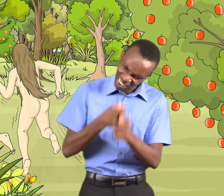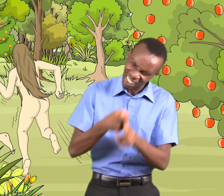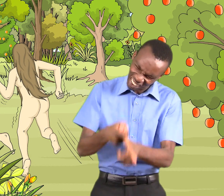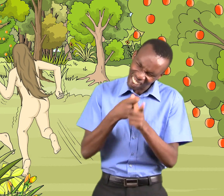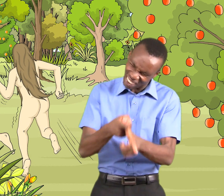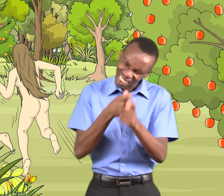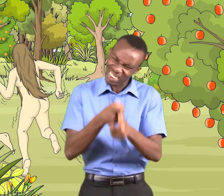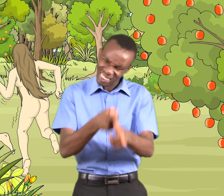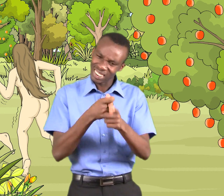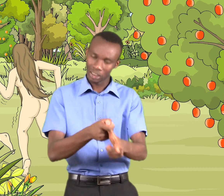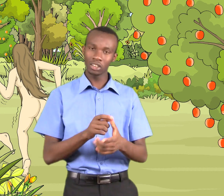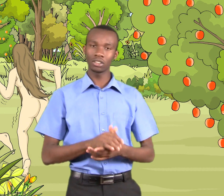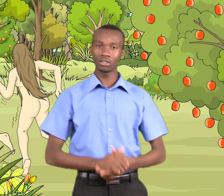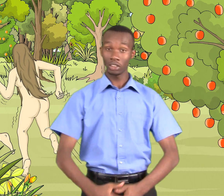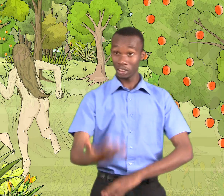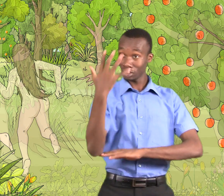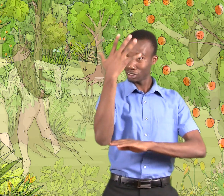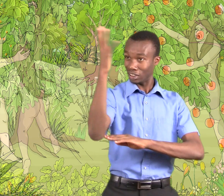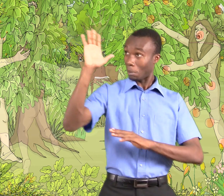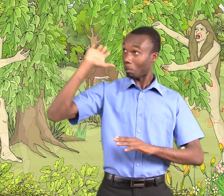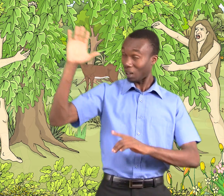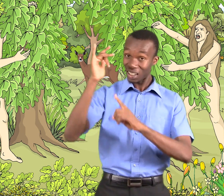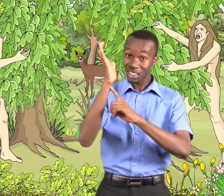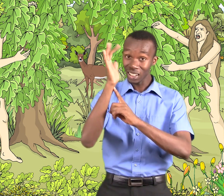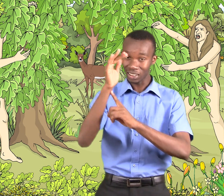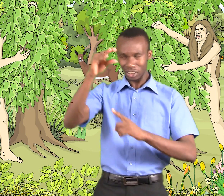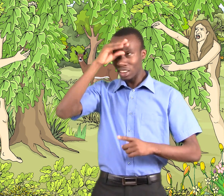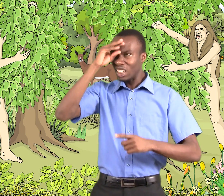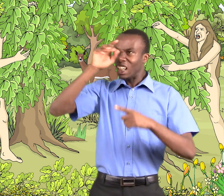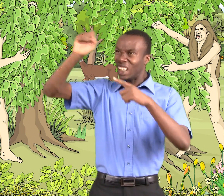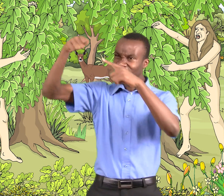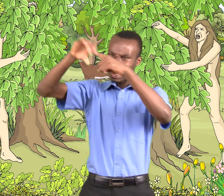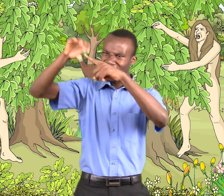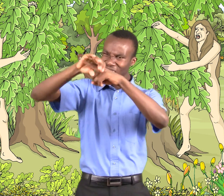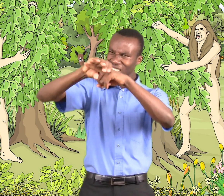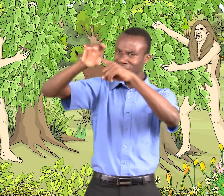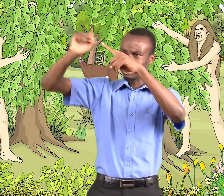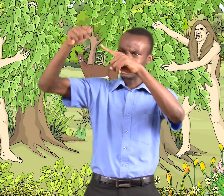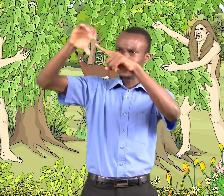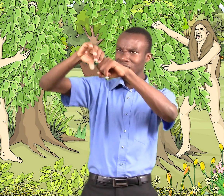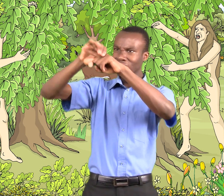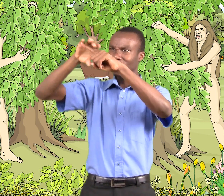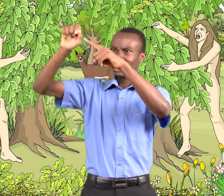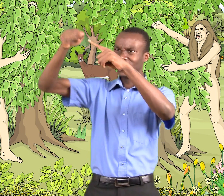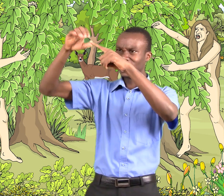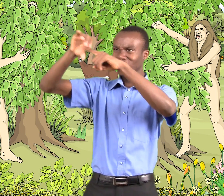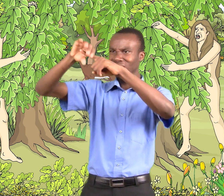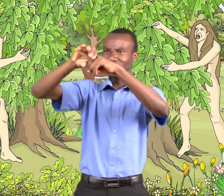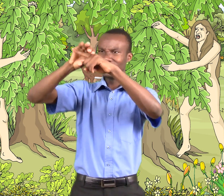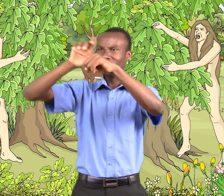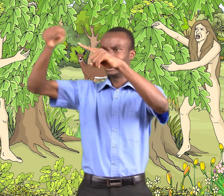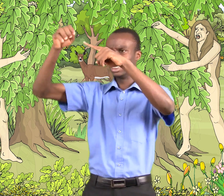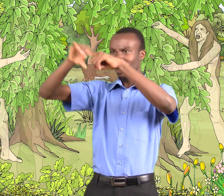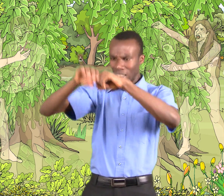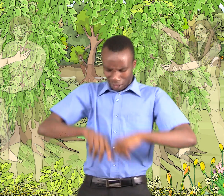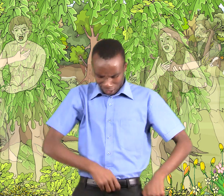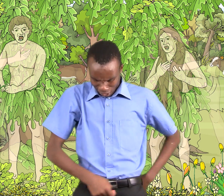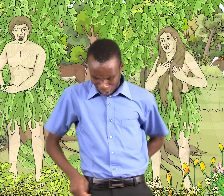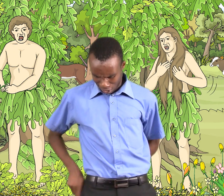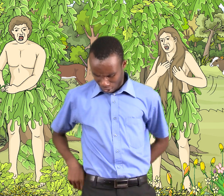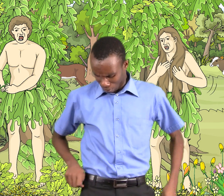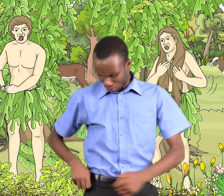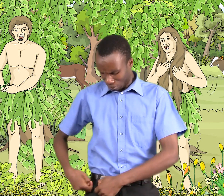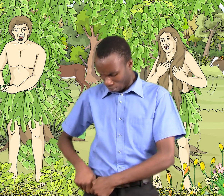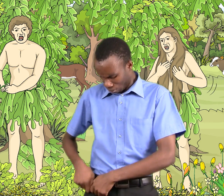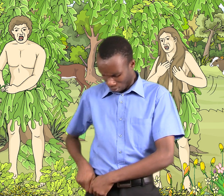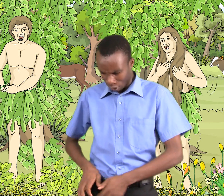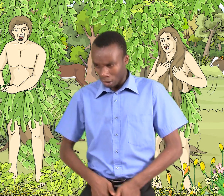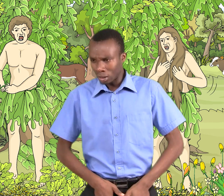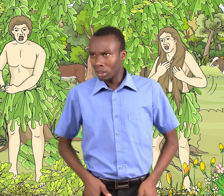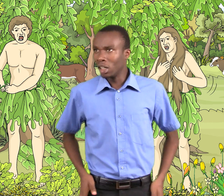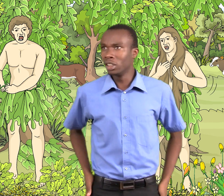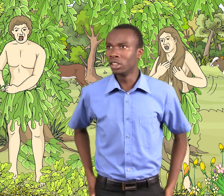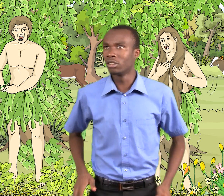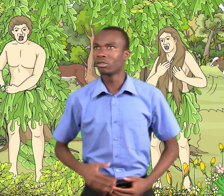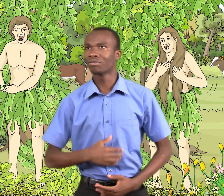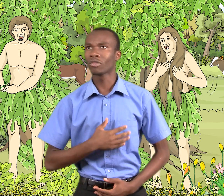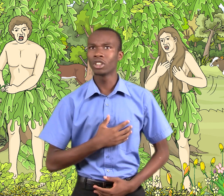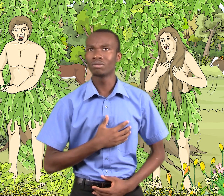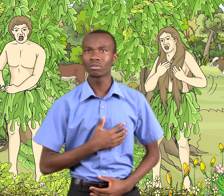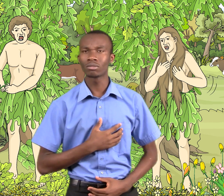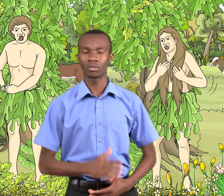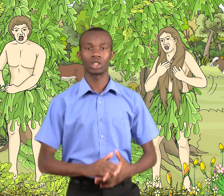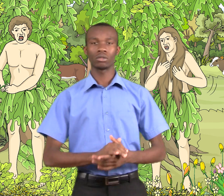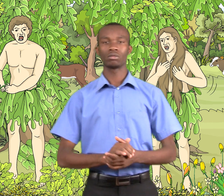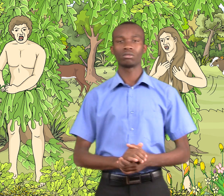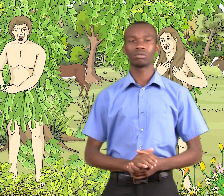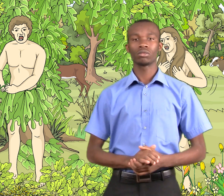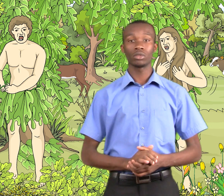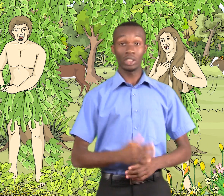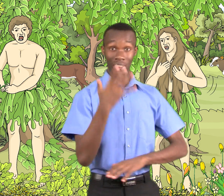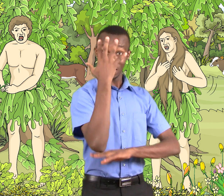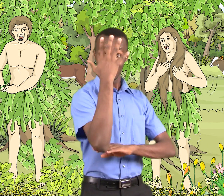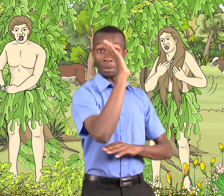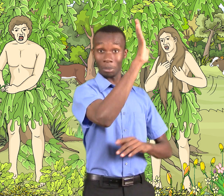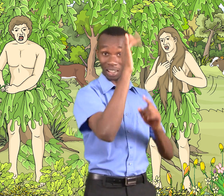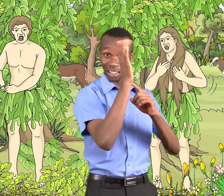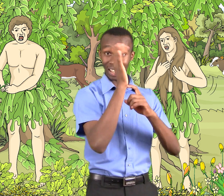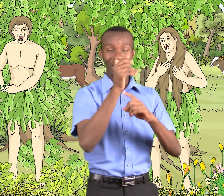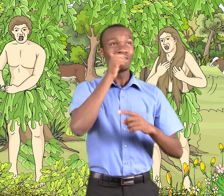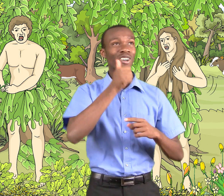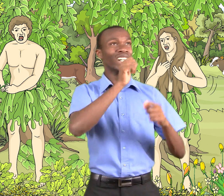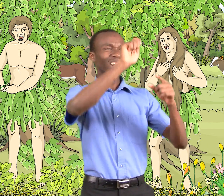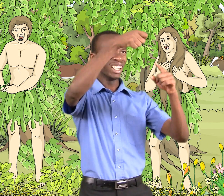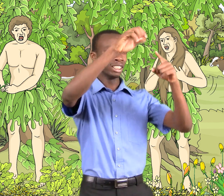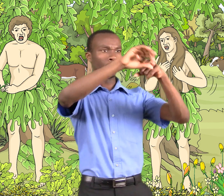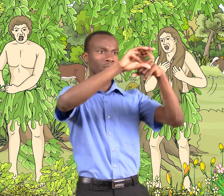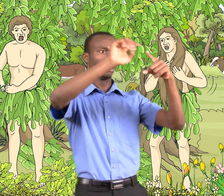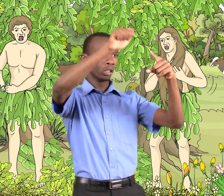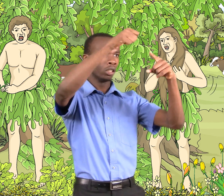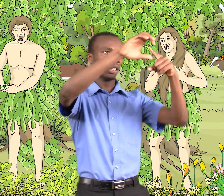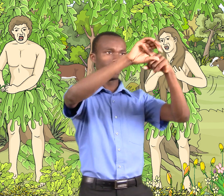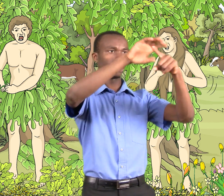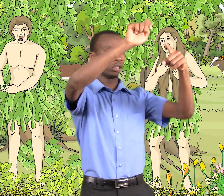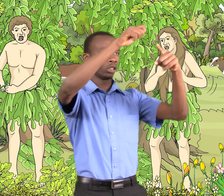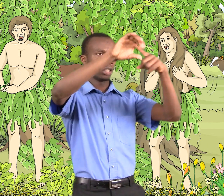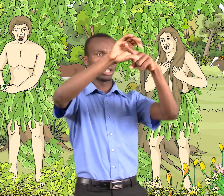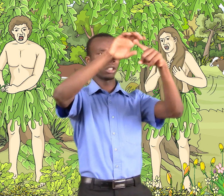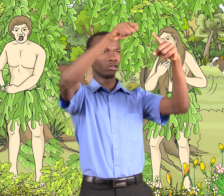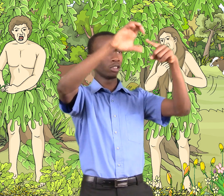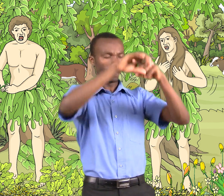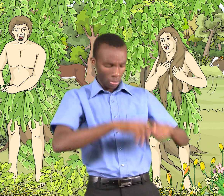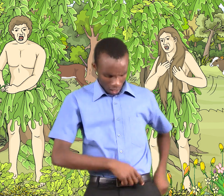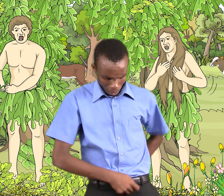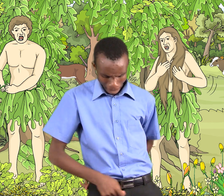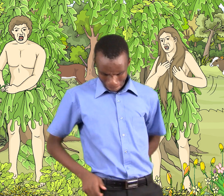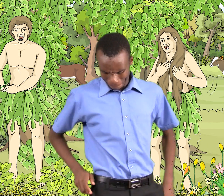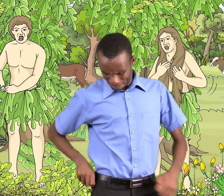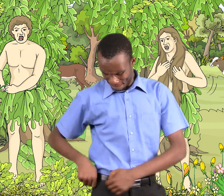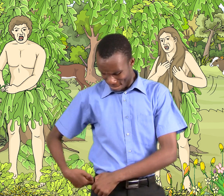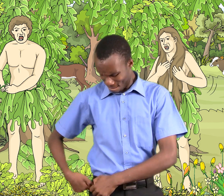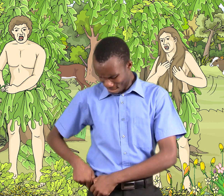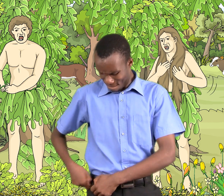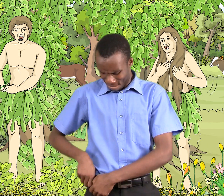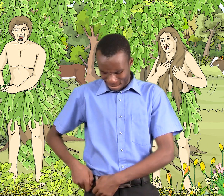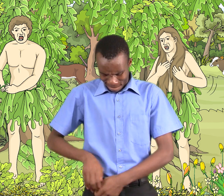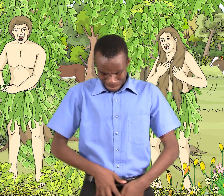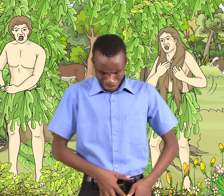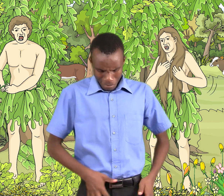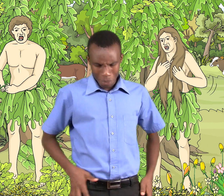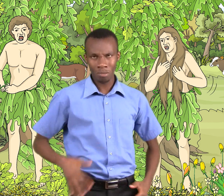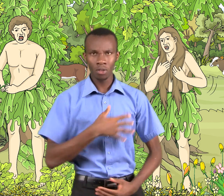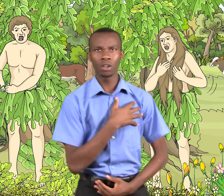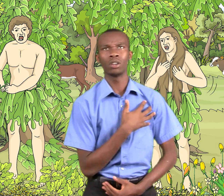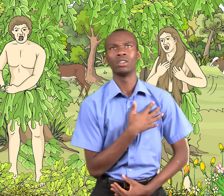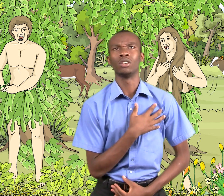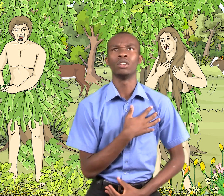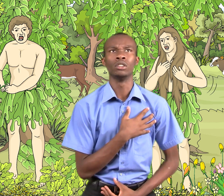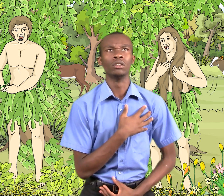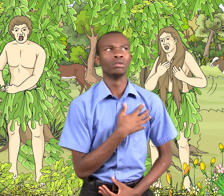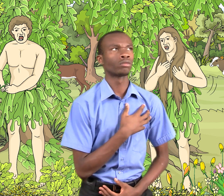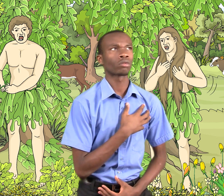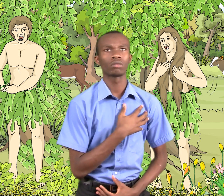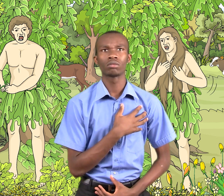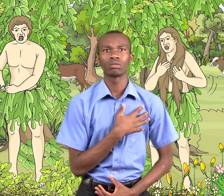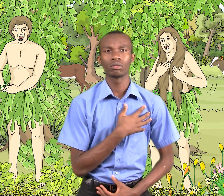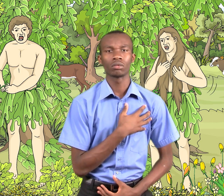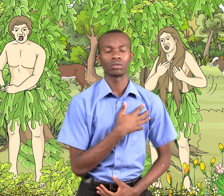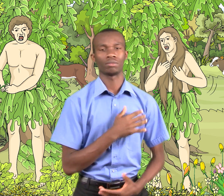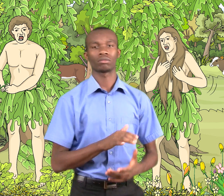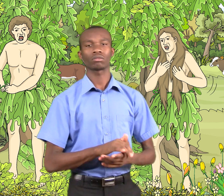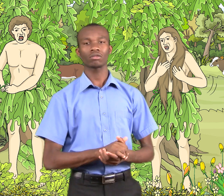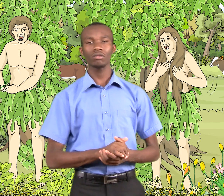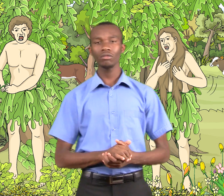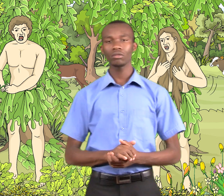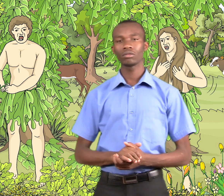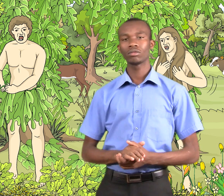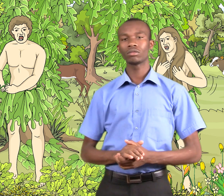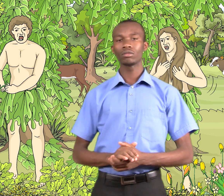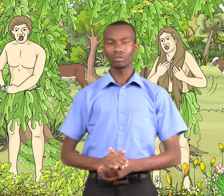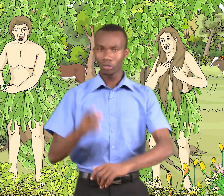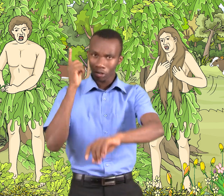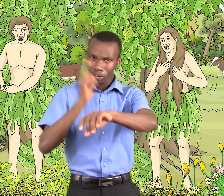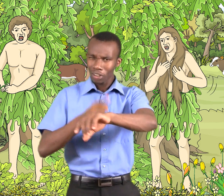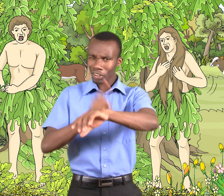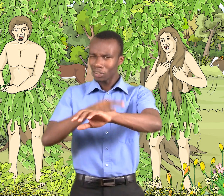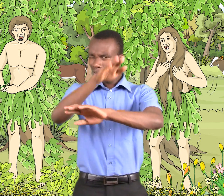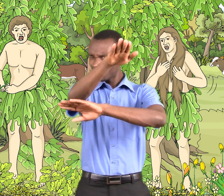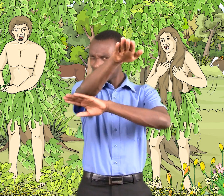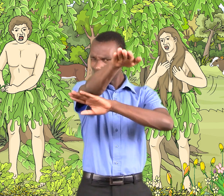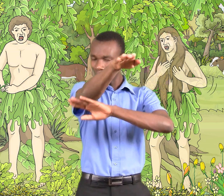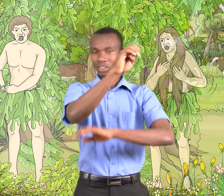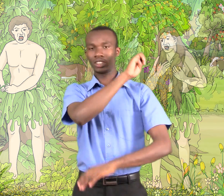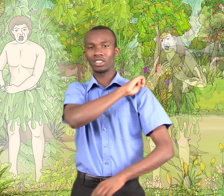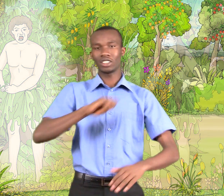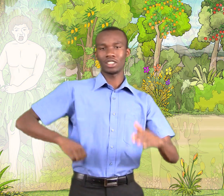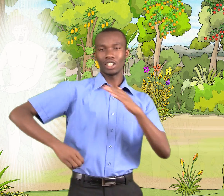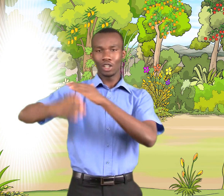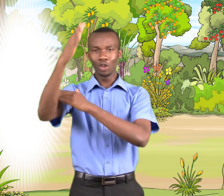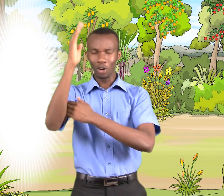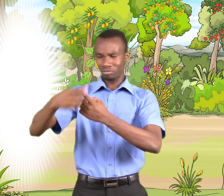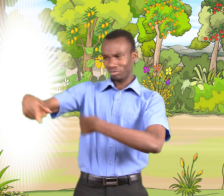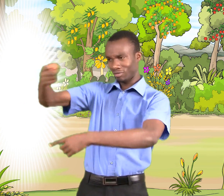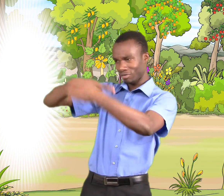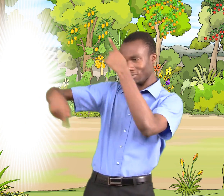so they sewed together fig leaves and made coverings for themselves.